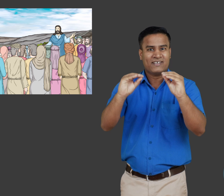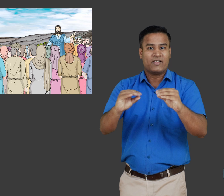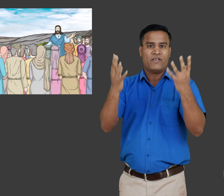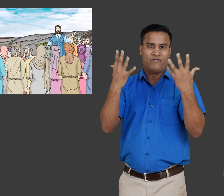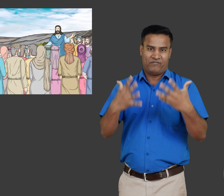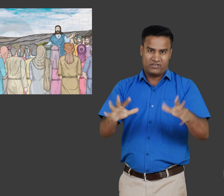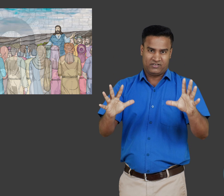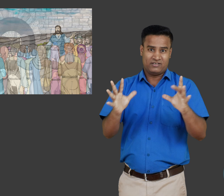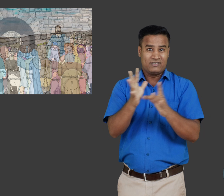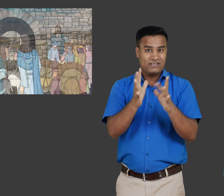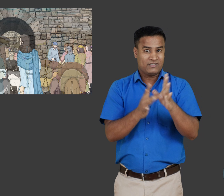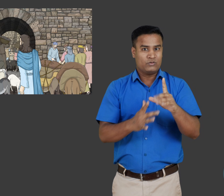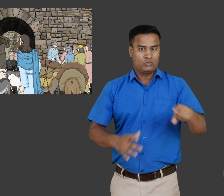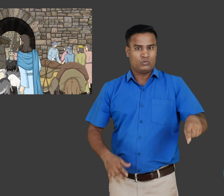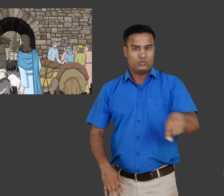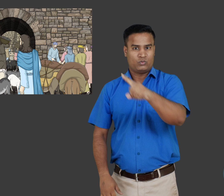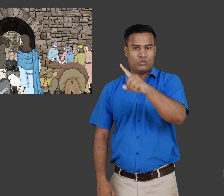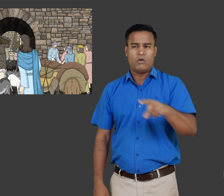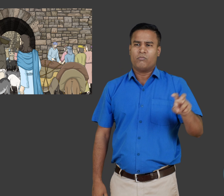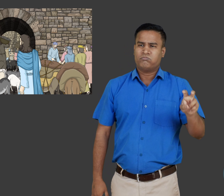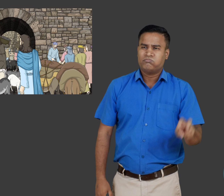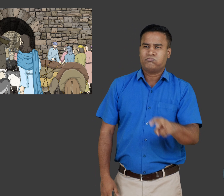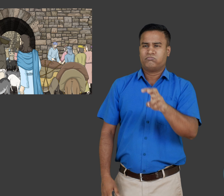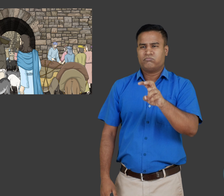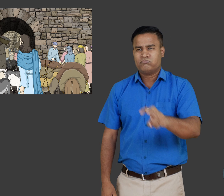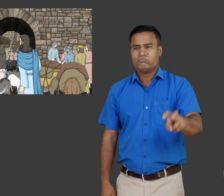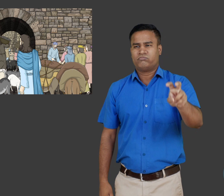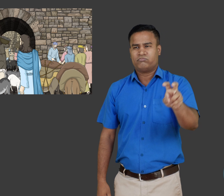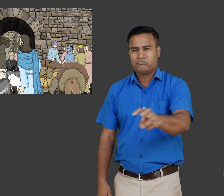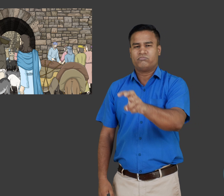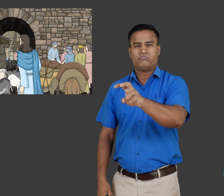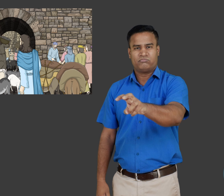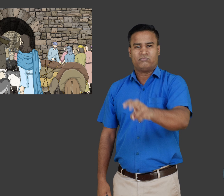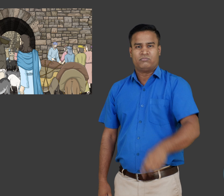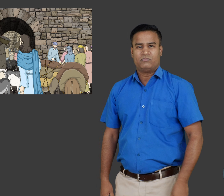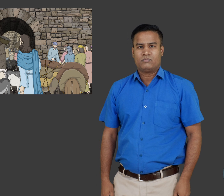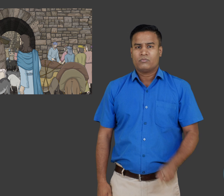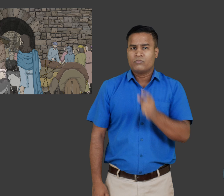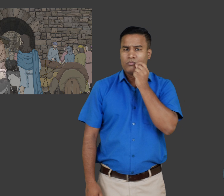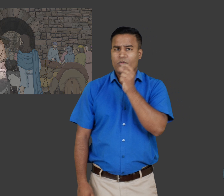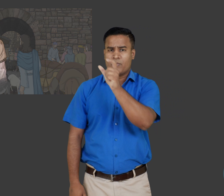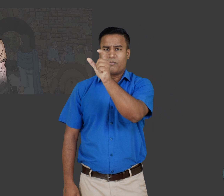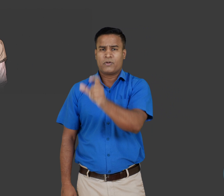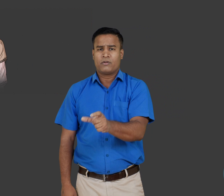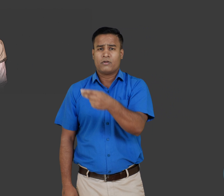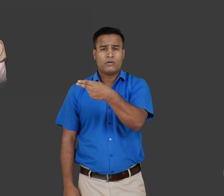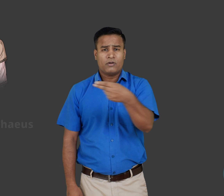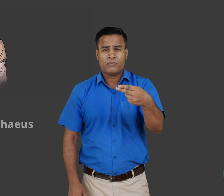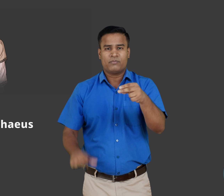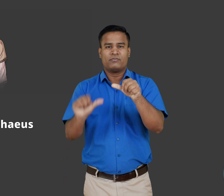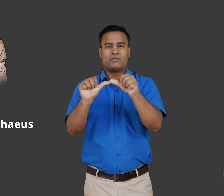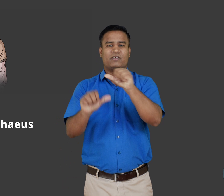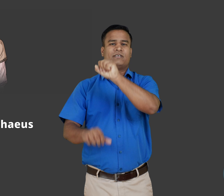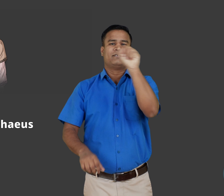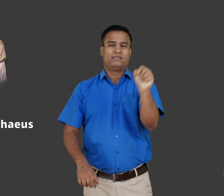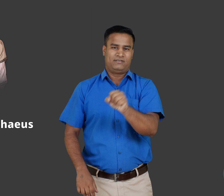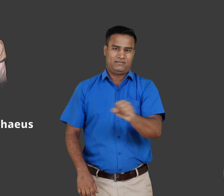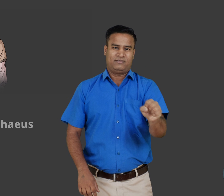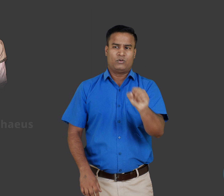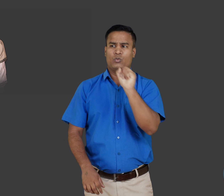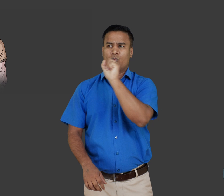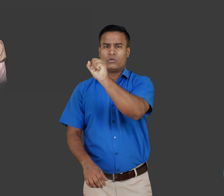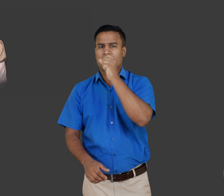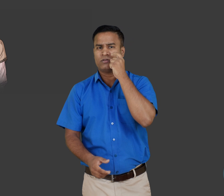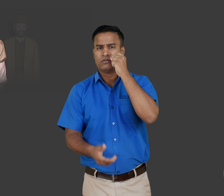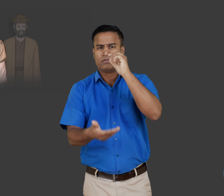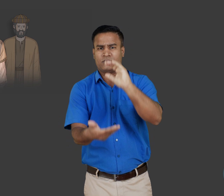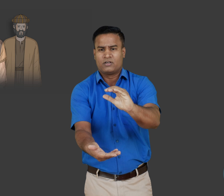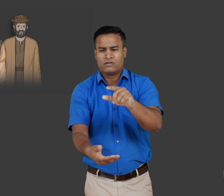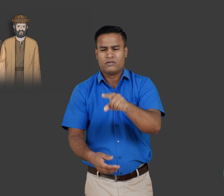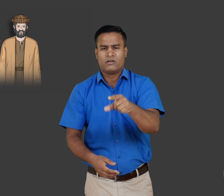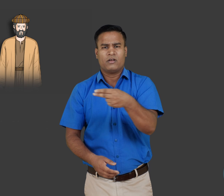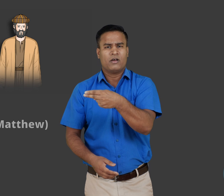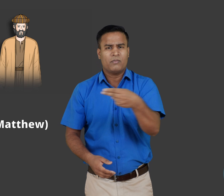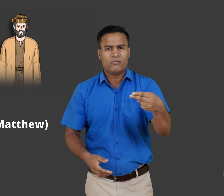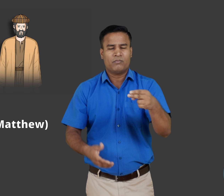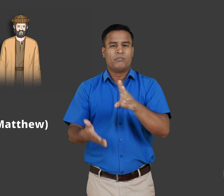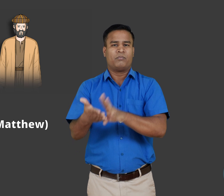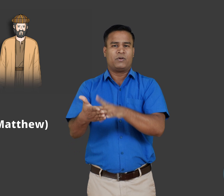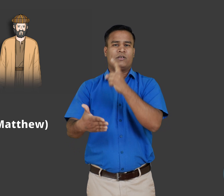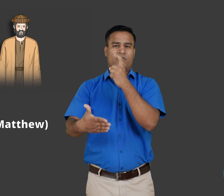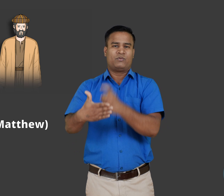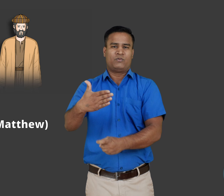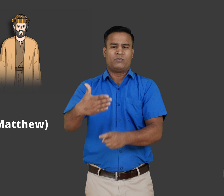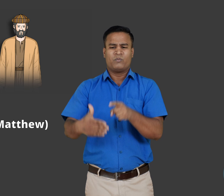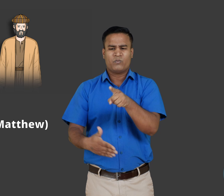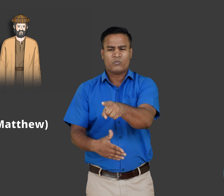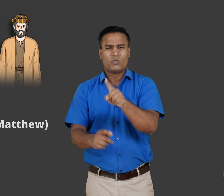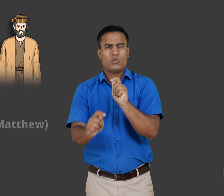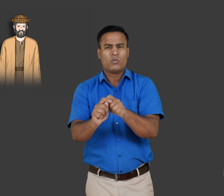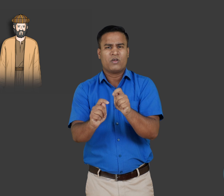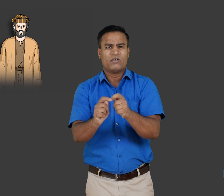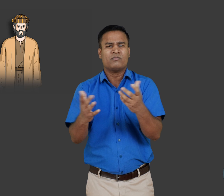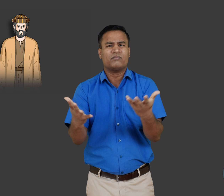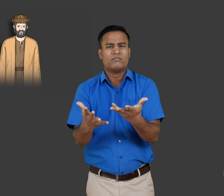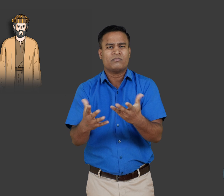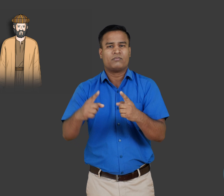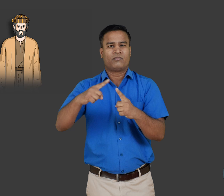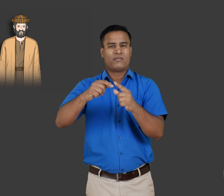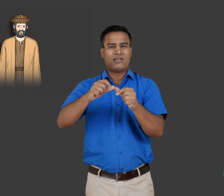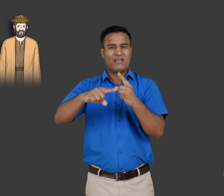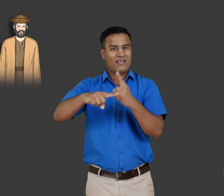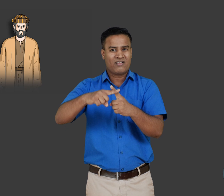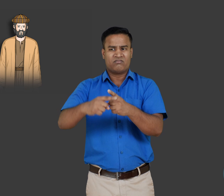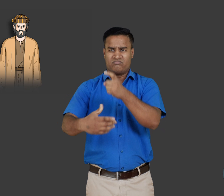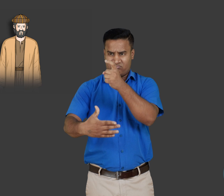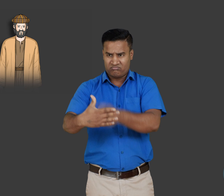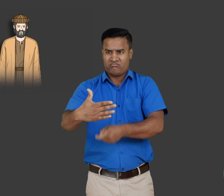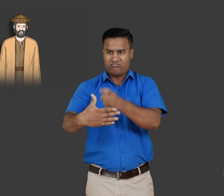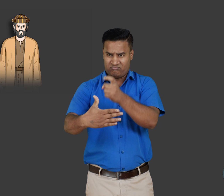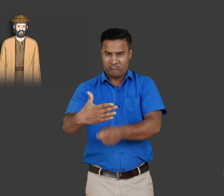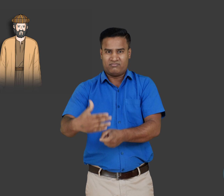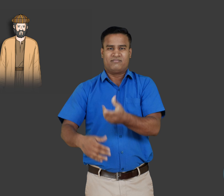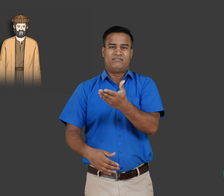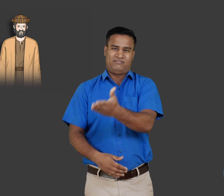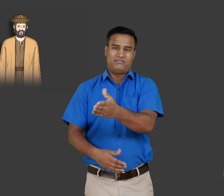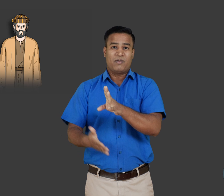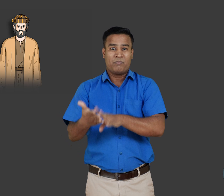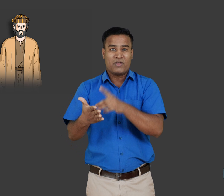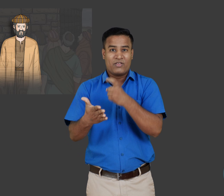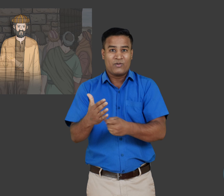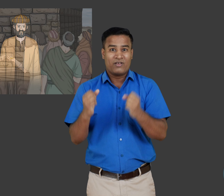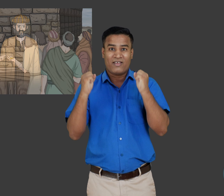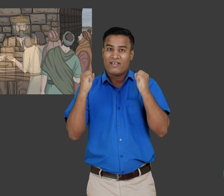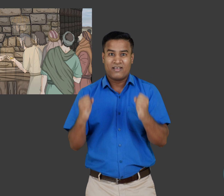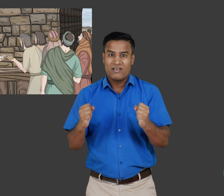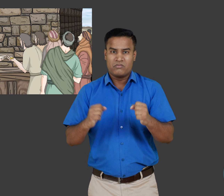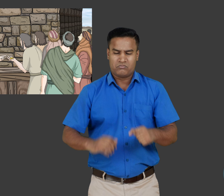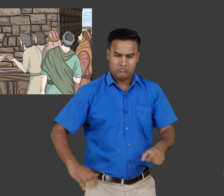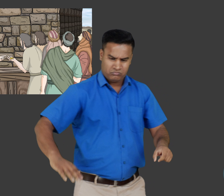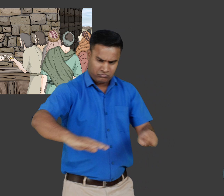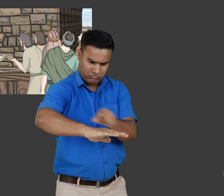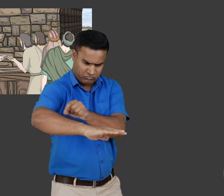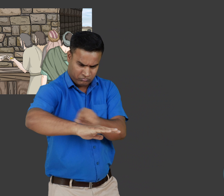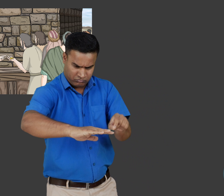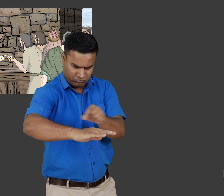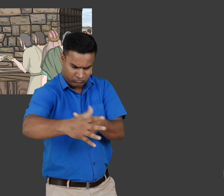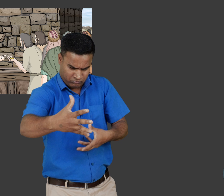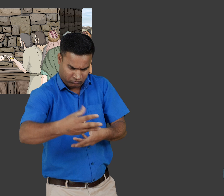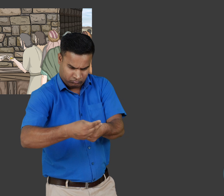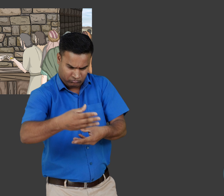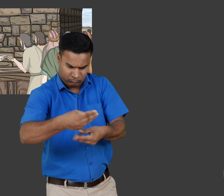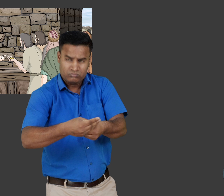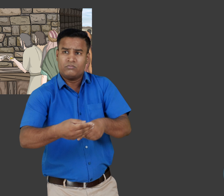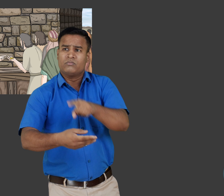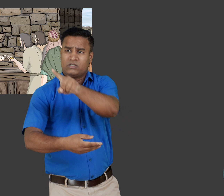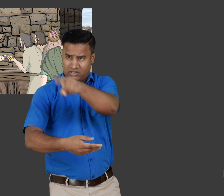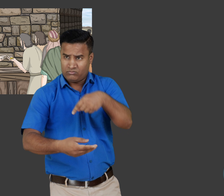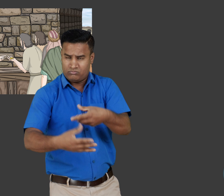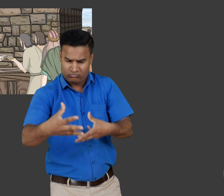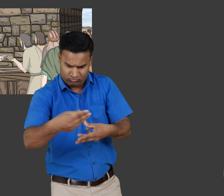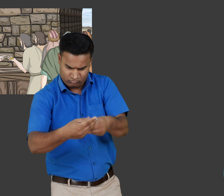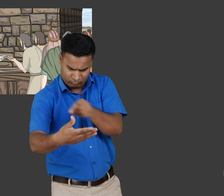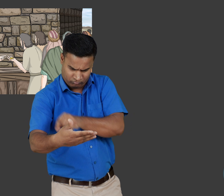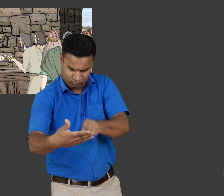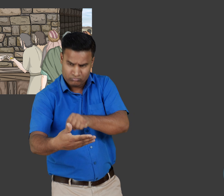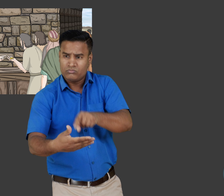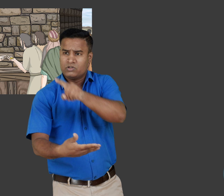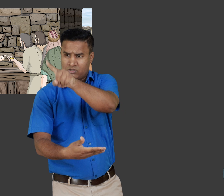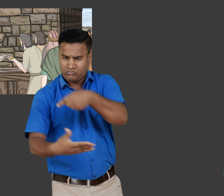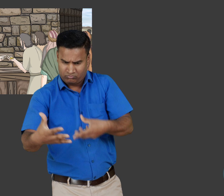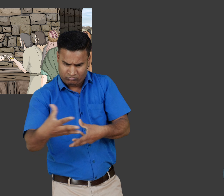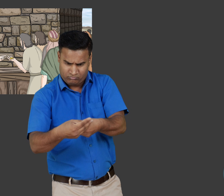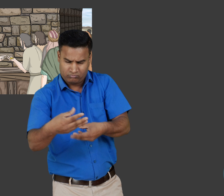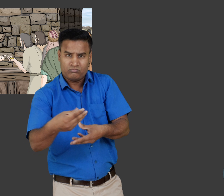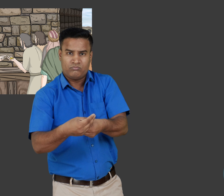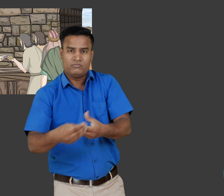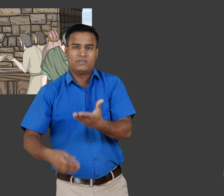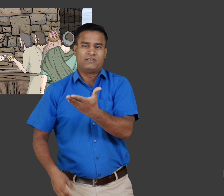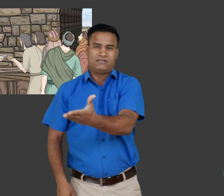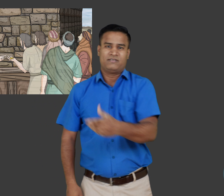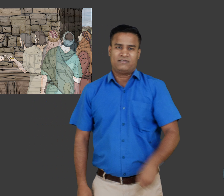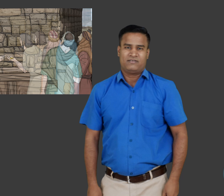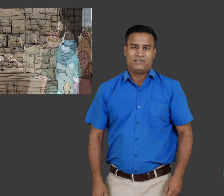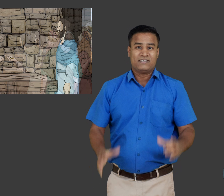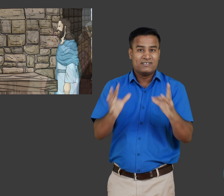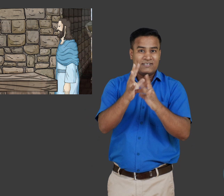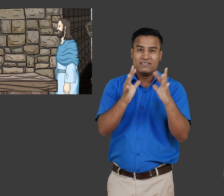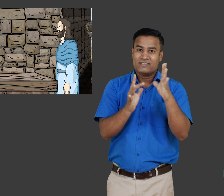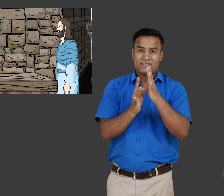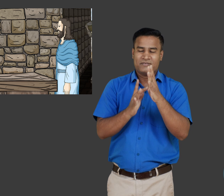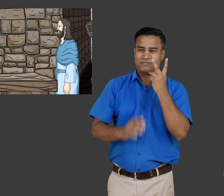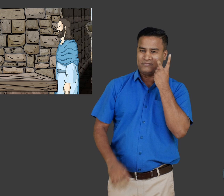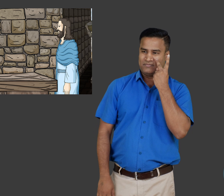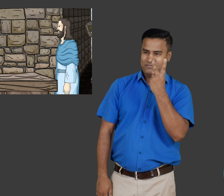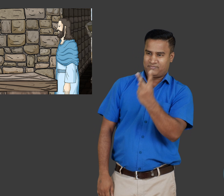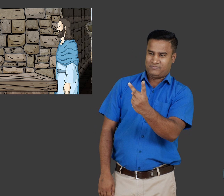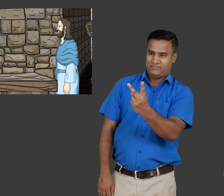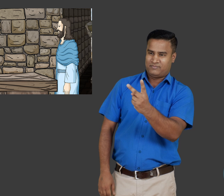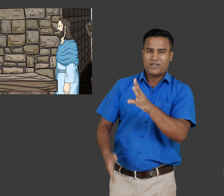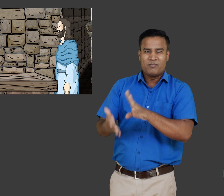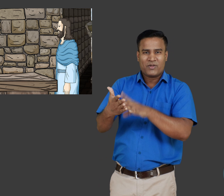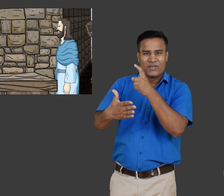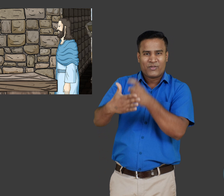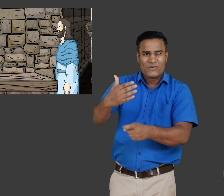As He was walking along, He saw Levi son of Alphaeus sitting at the tax booth.